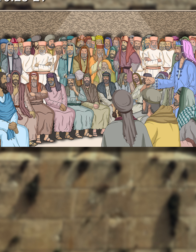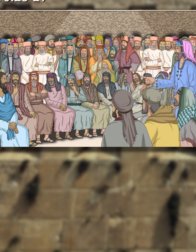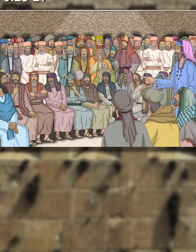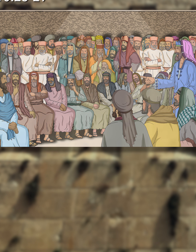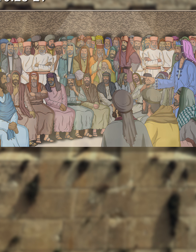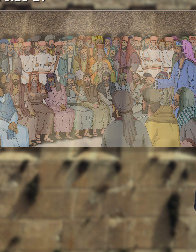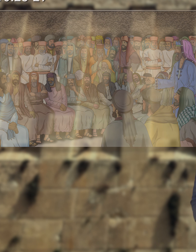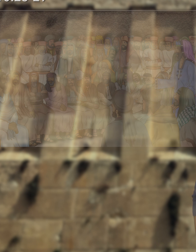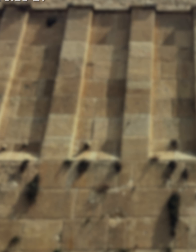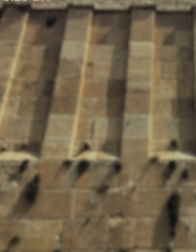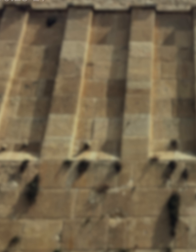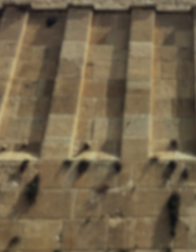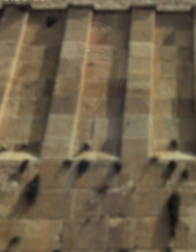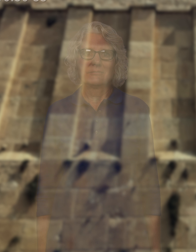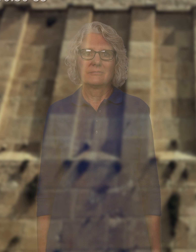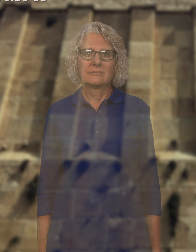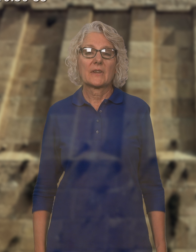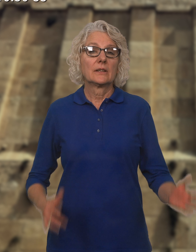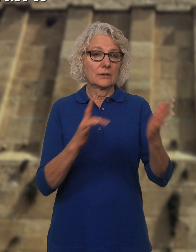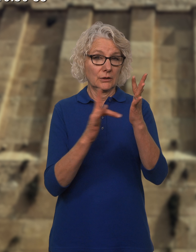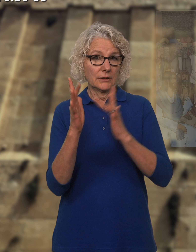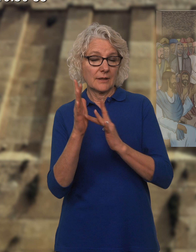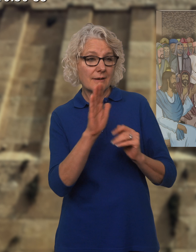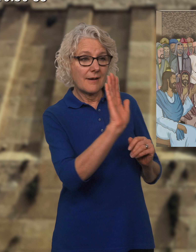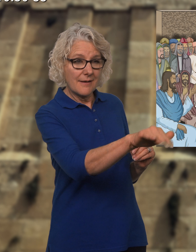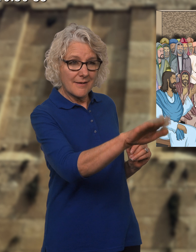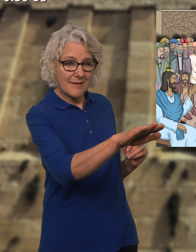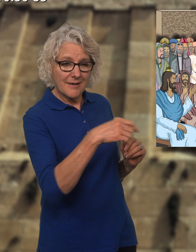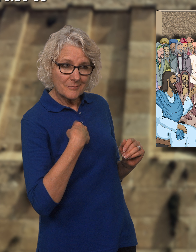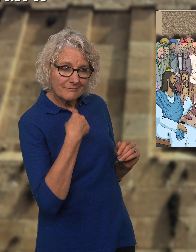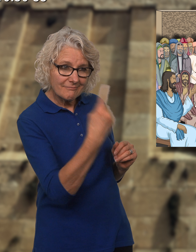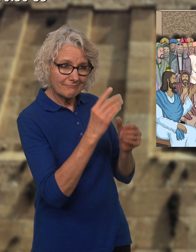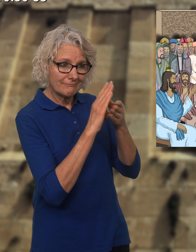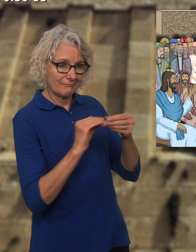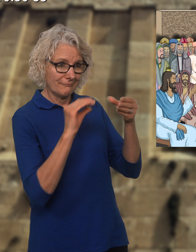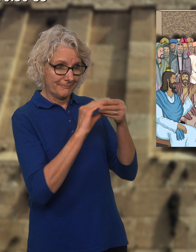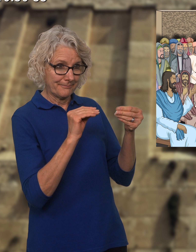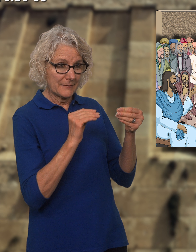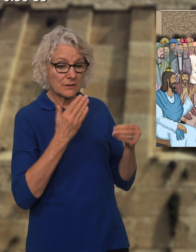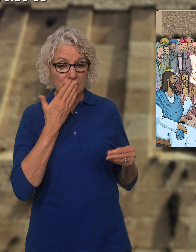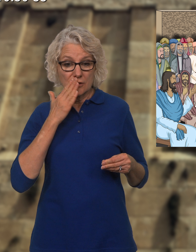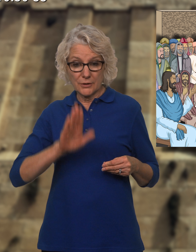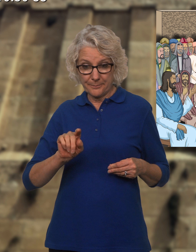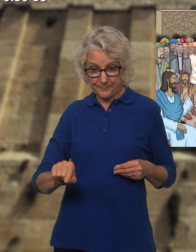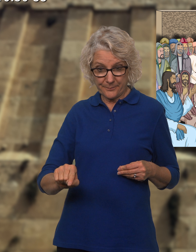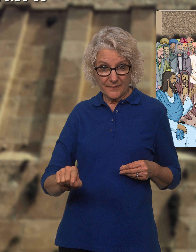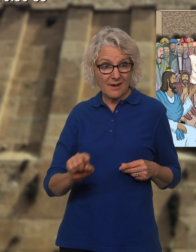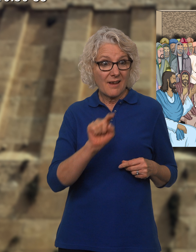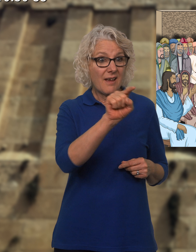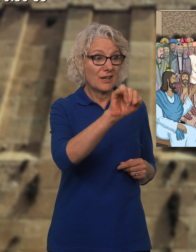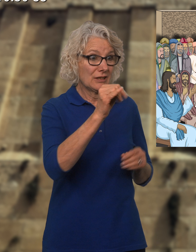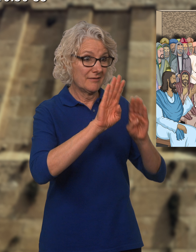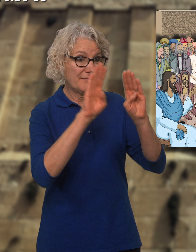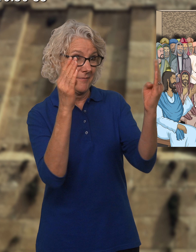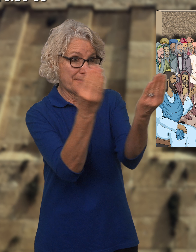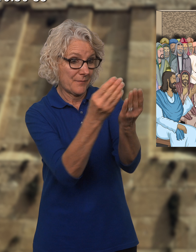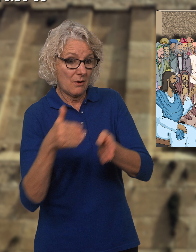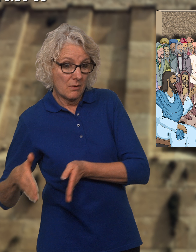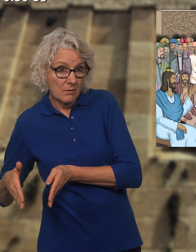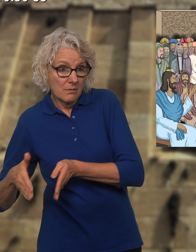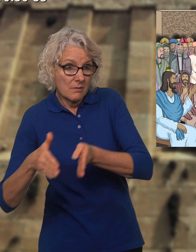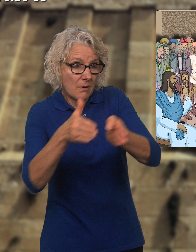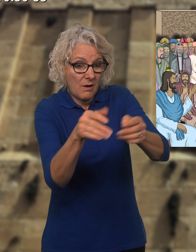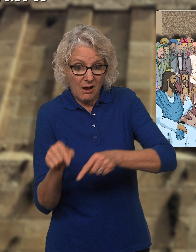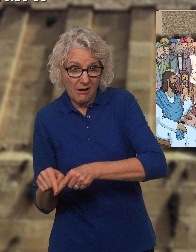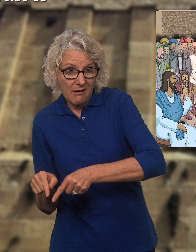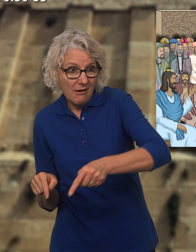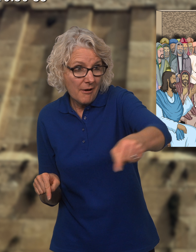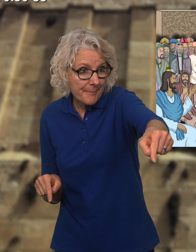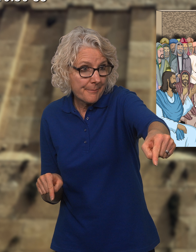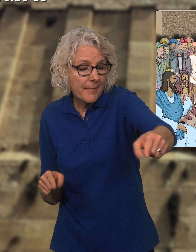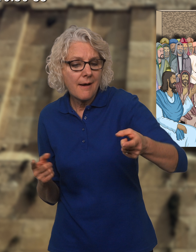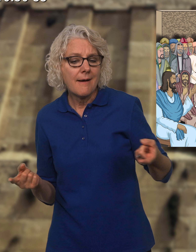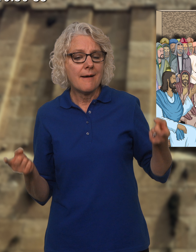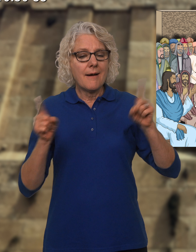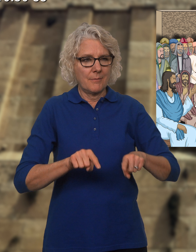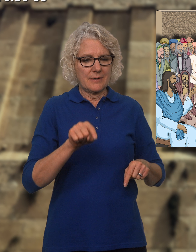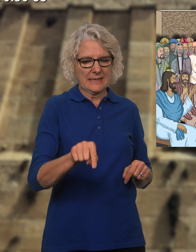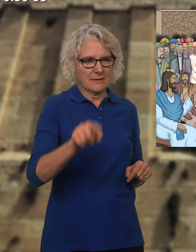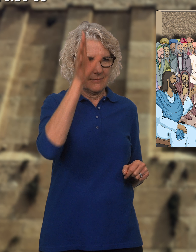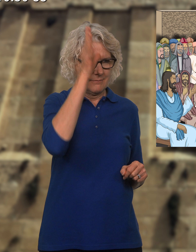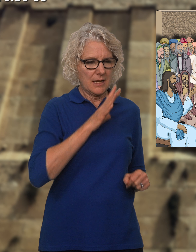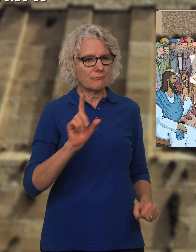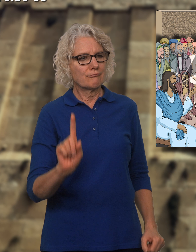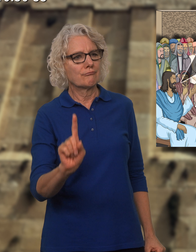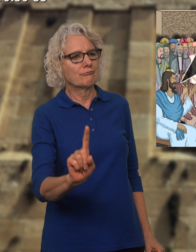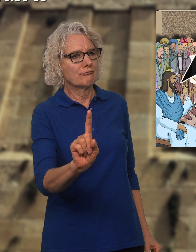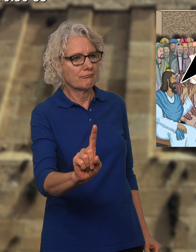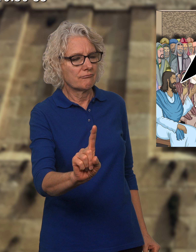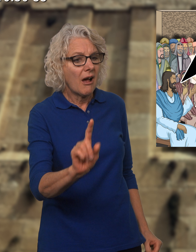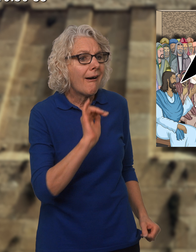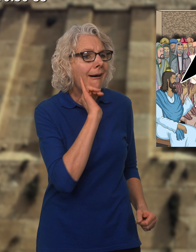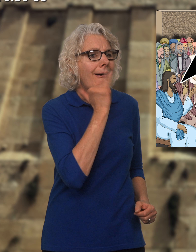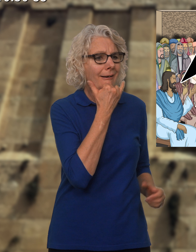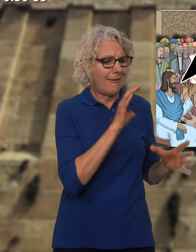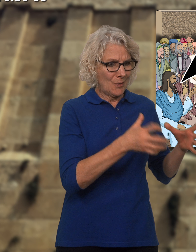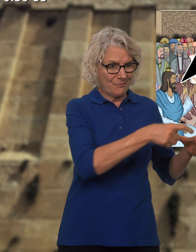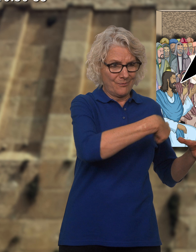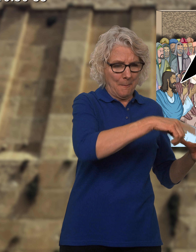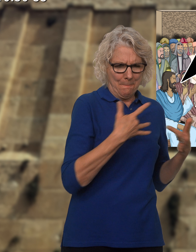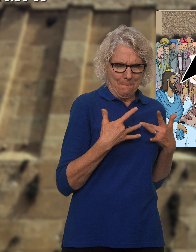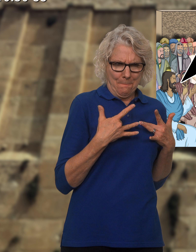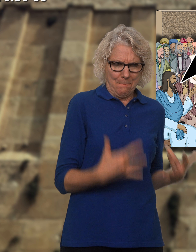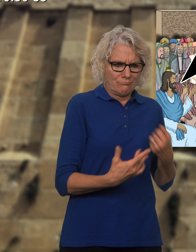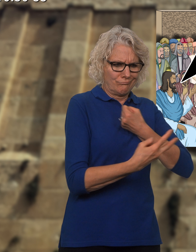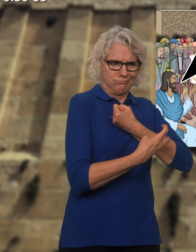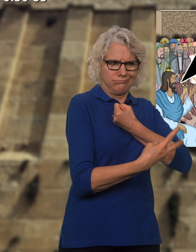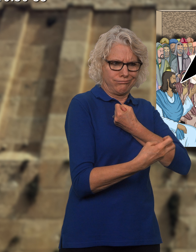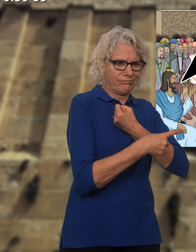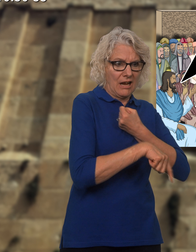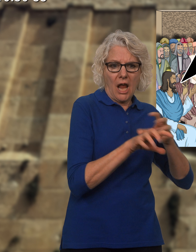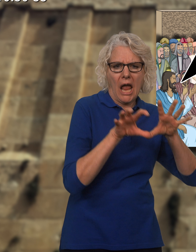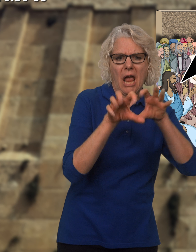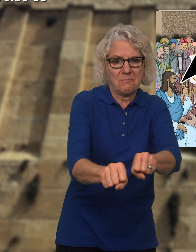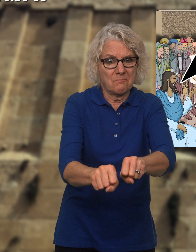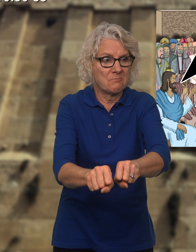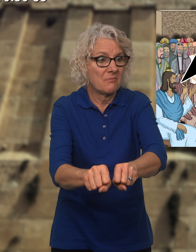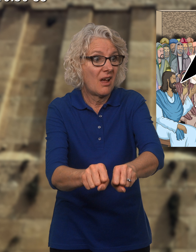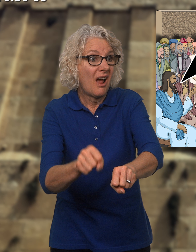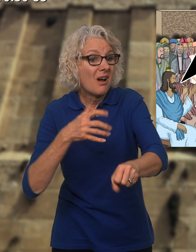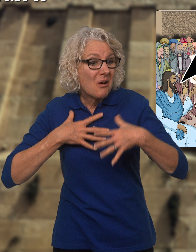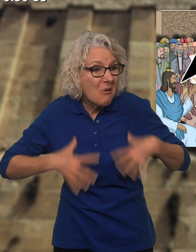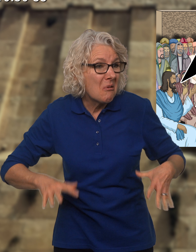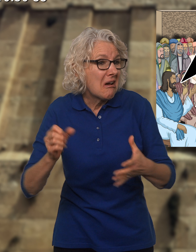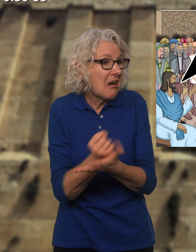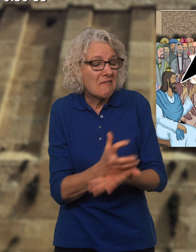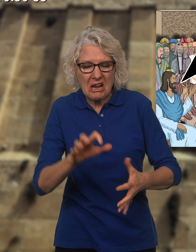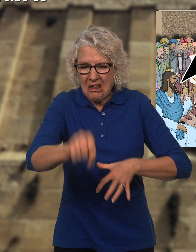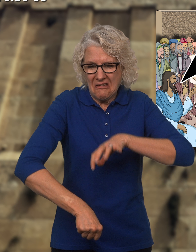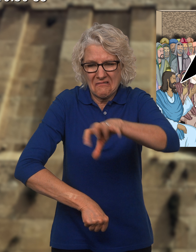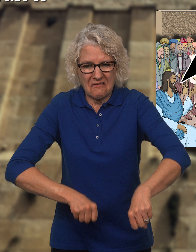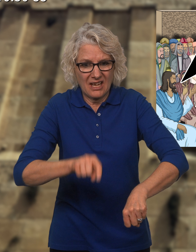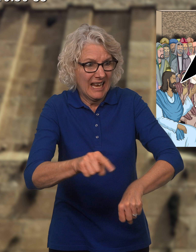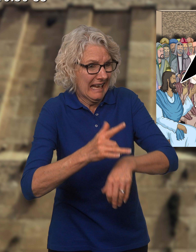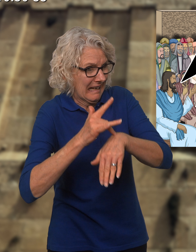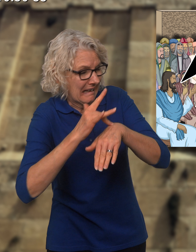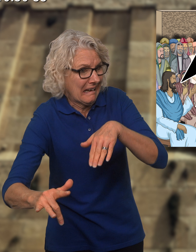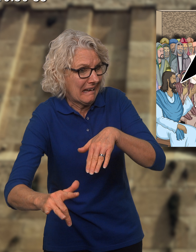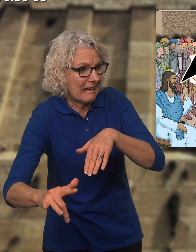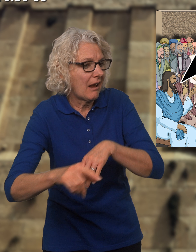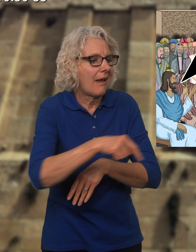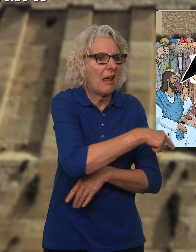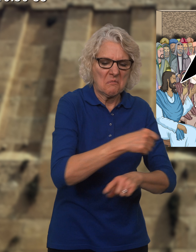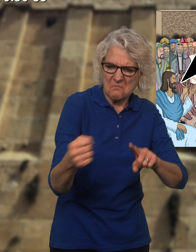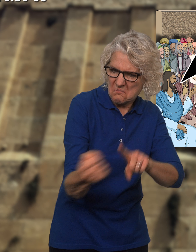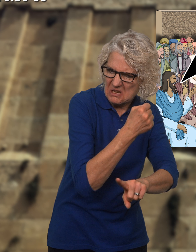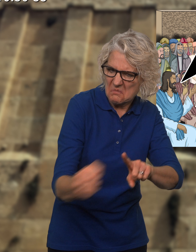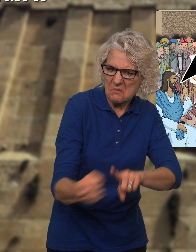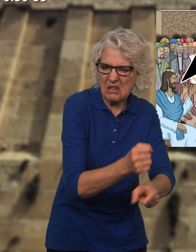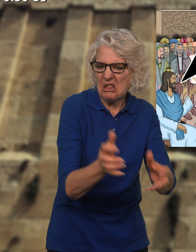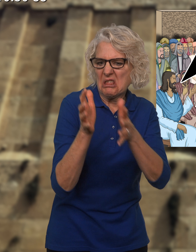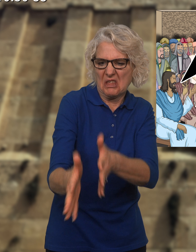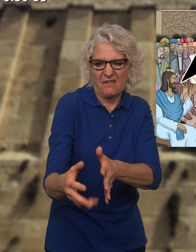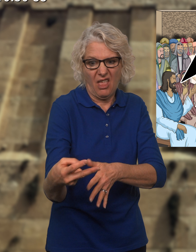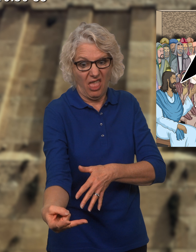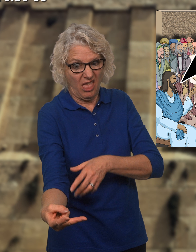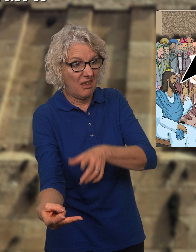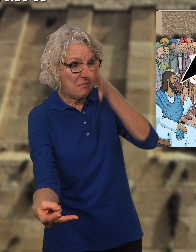Jesus took up this question and said, “A man was going down from Jerusalem to Jericho when he fell into the hands of robbers.